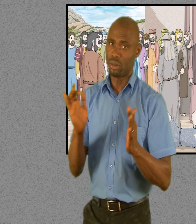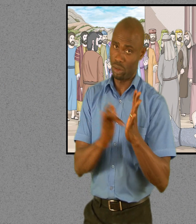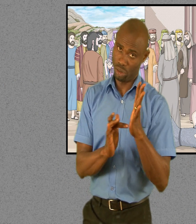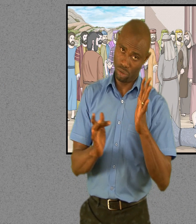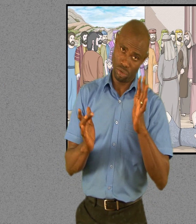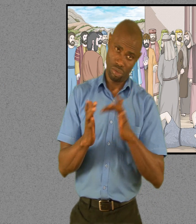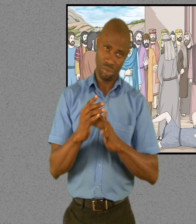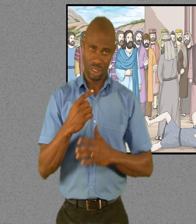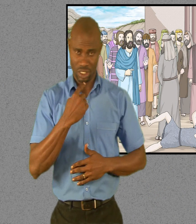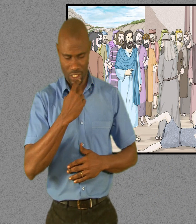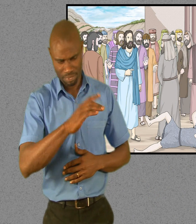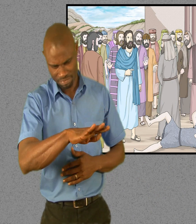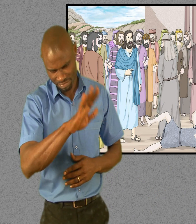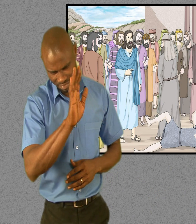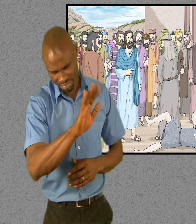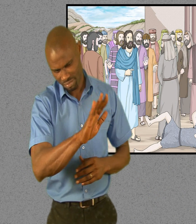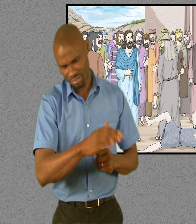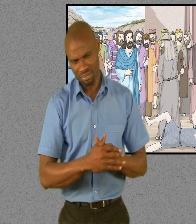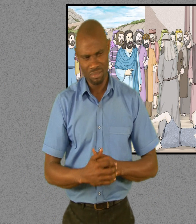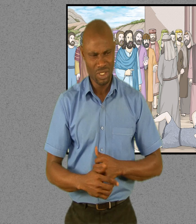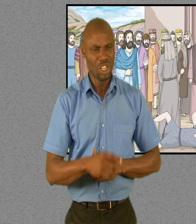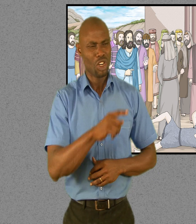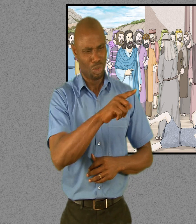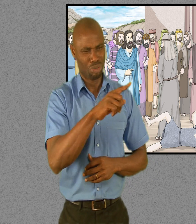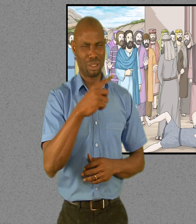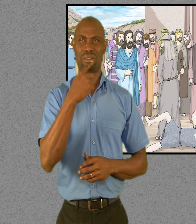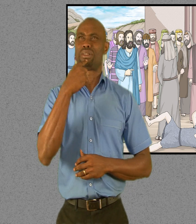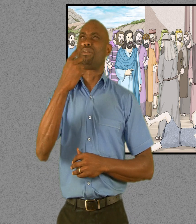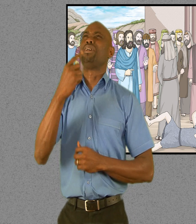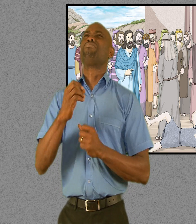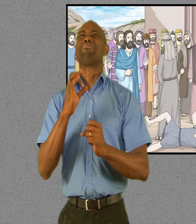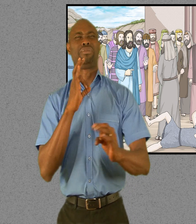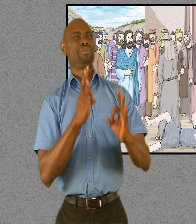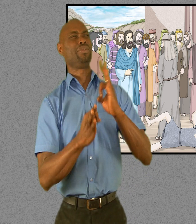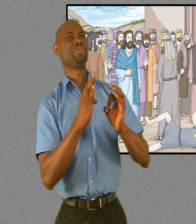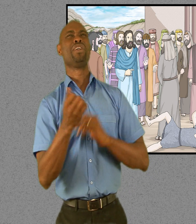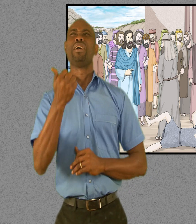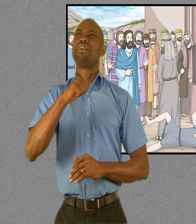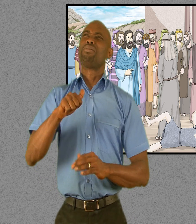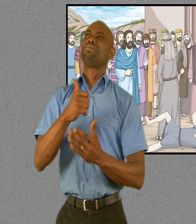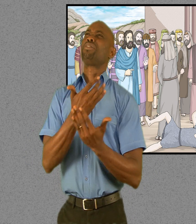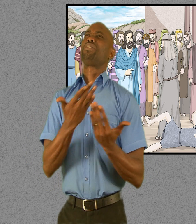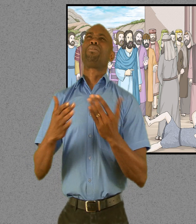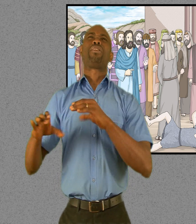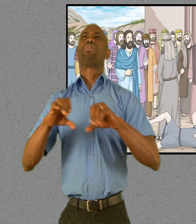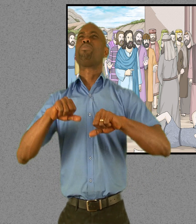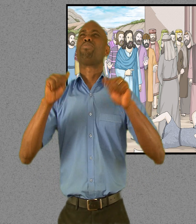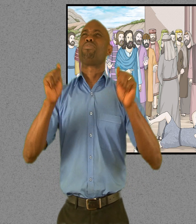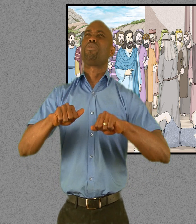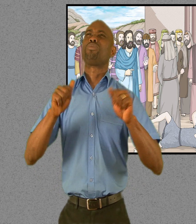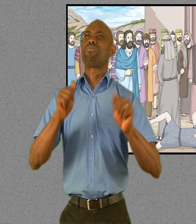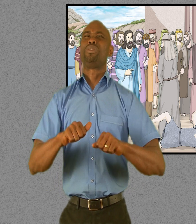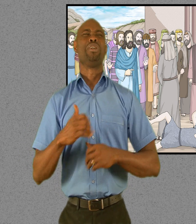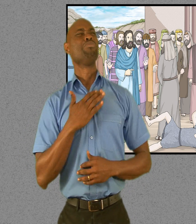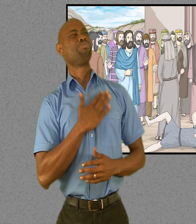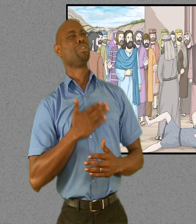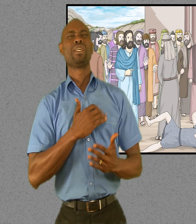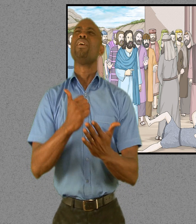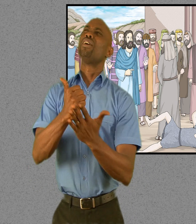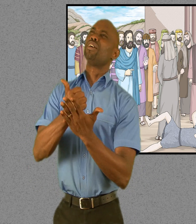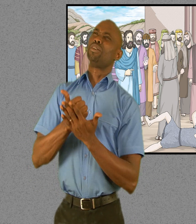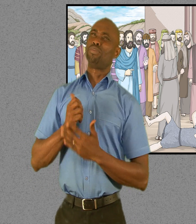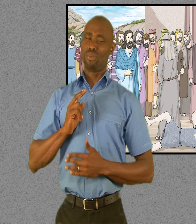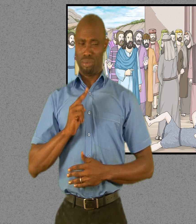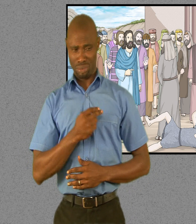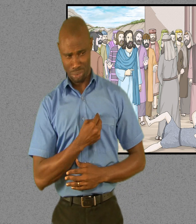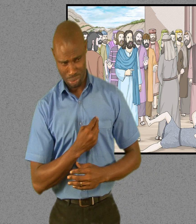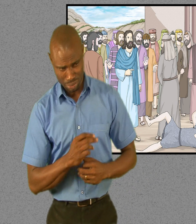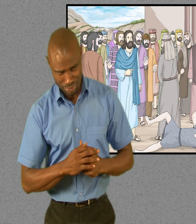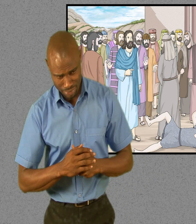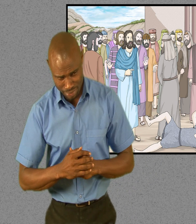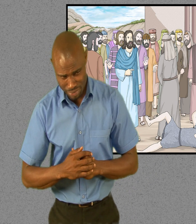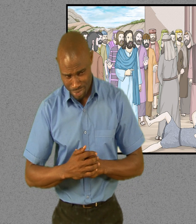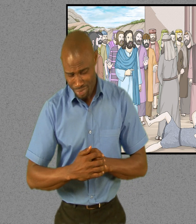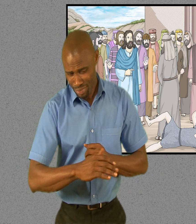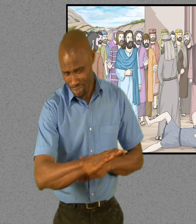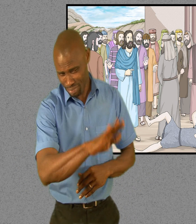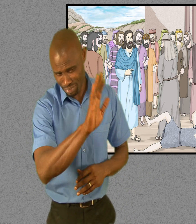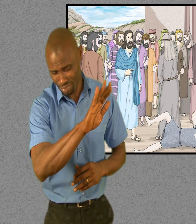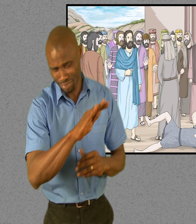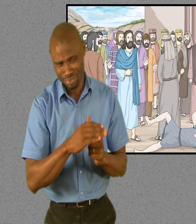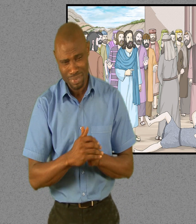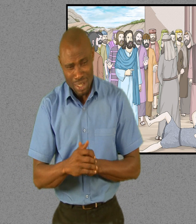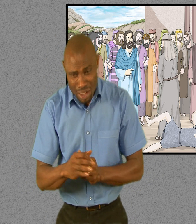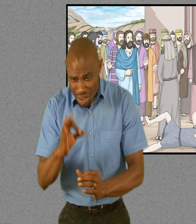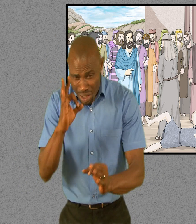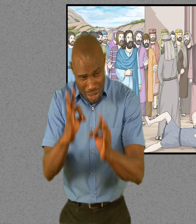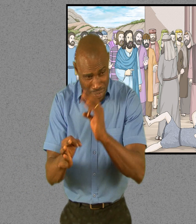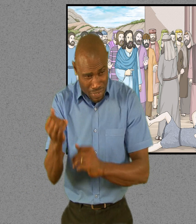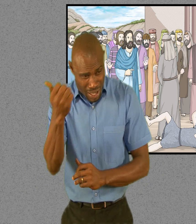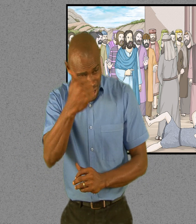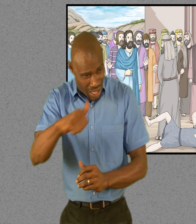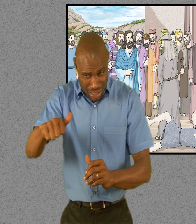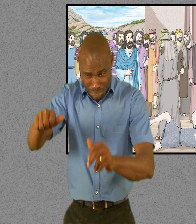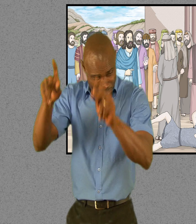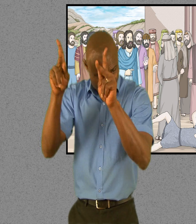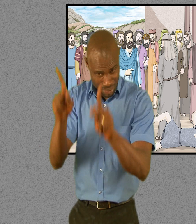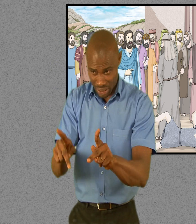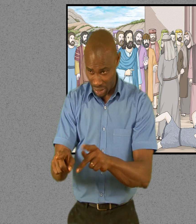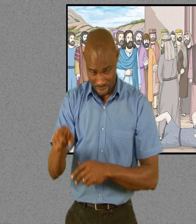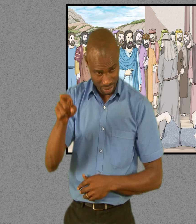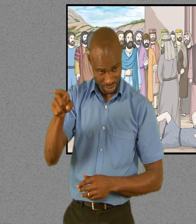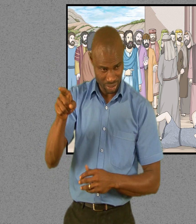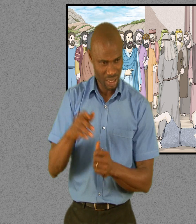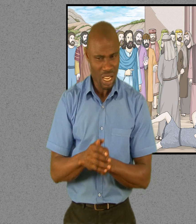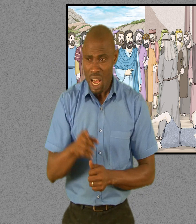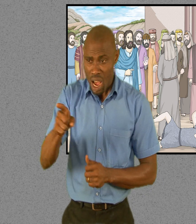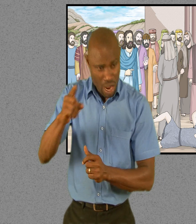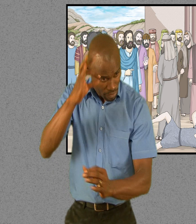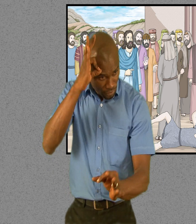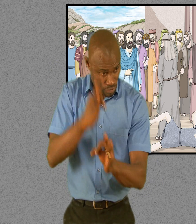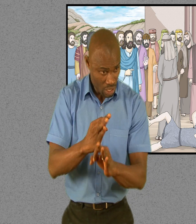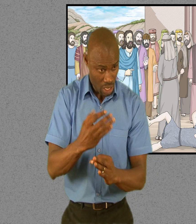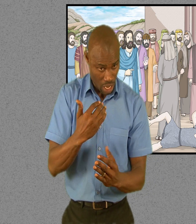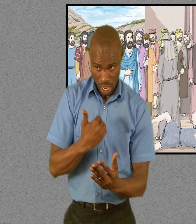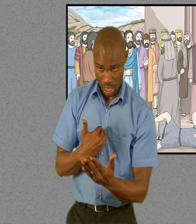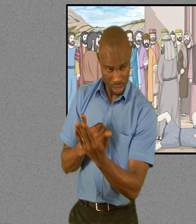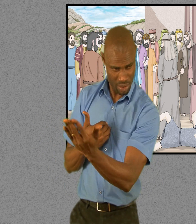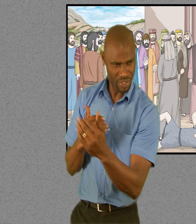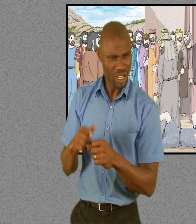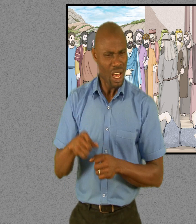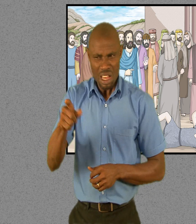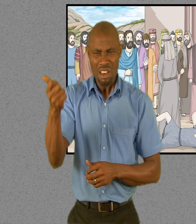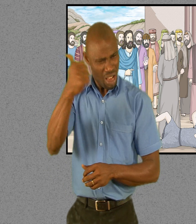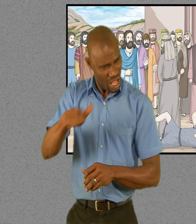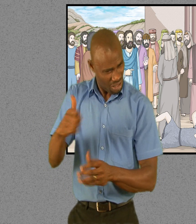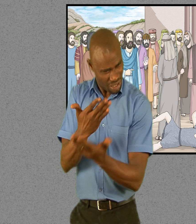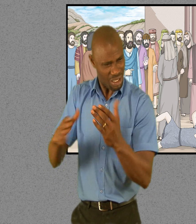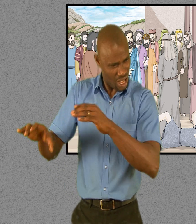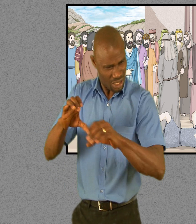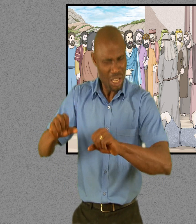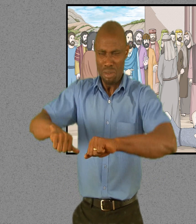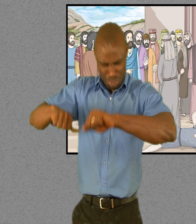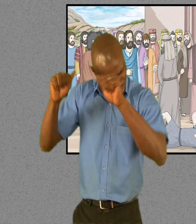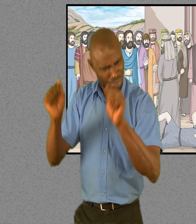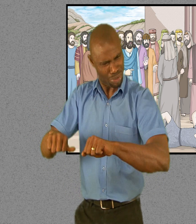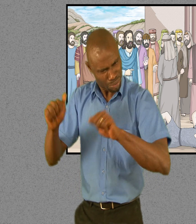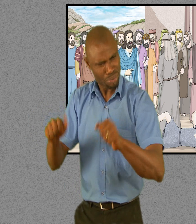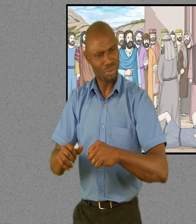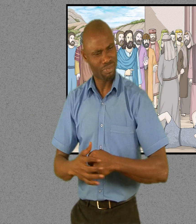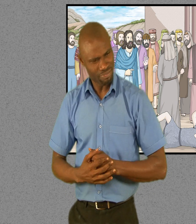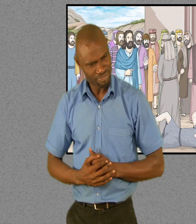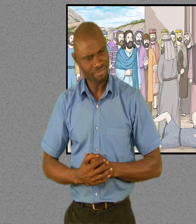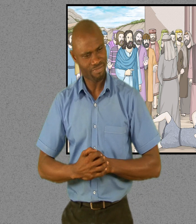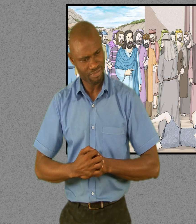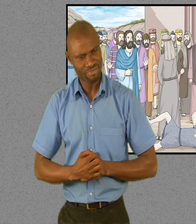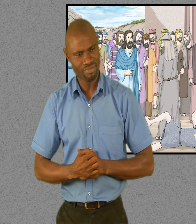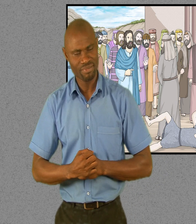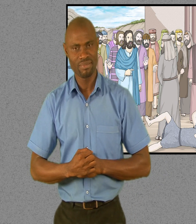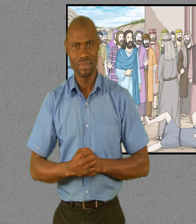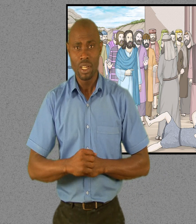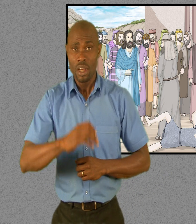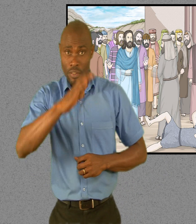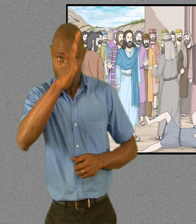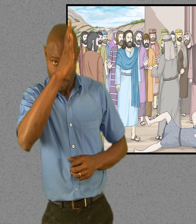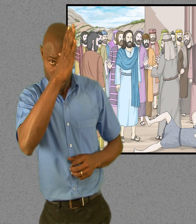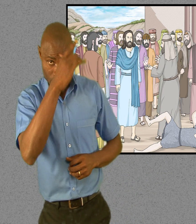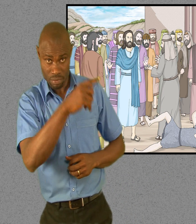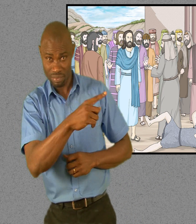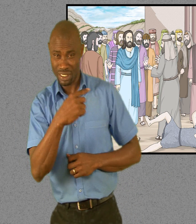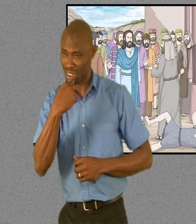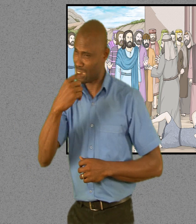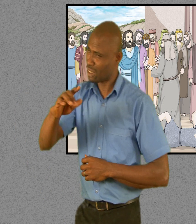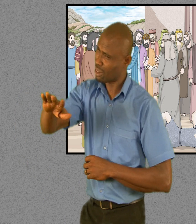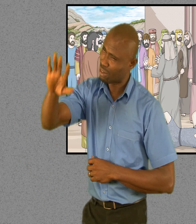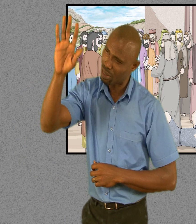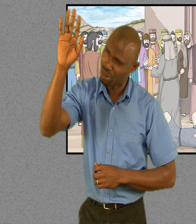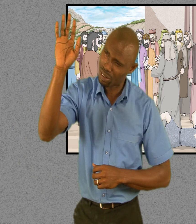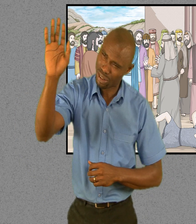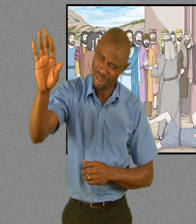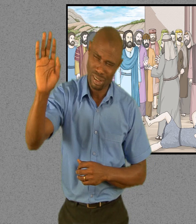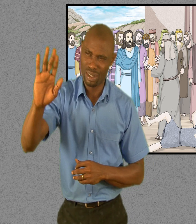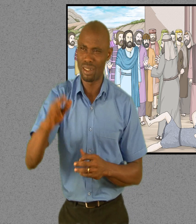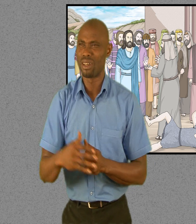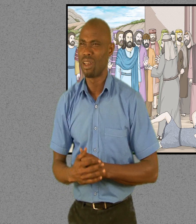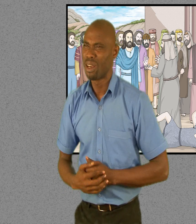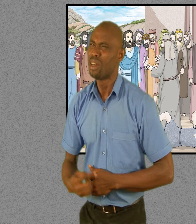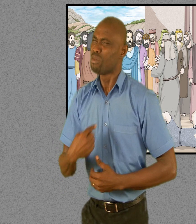echoed Jesus. “All things are possible to him who believes!”